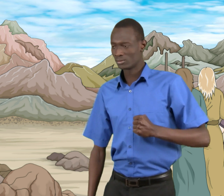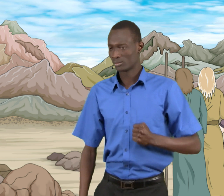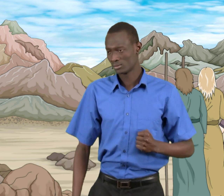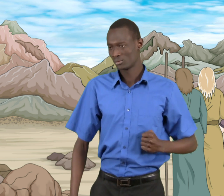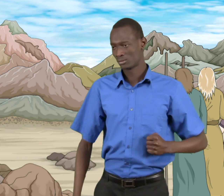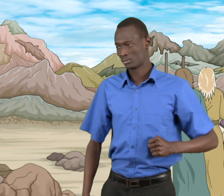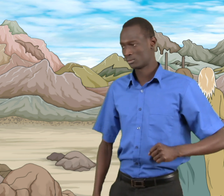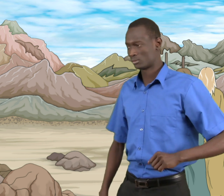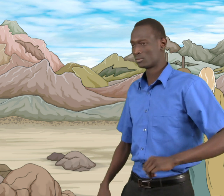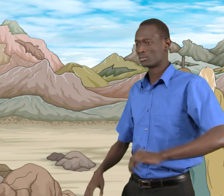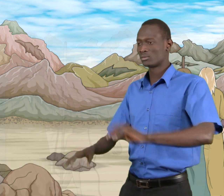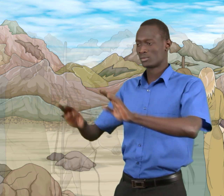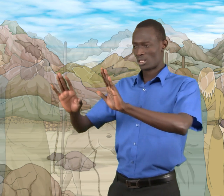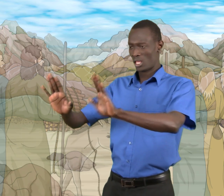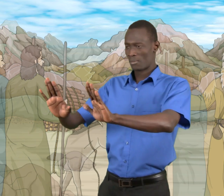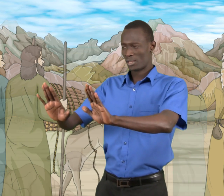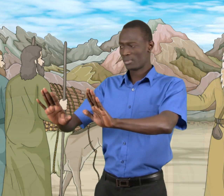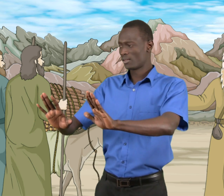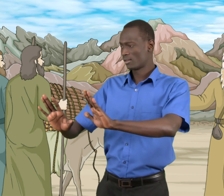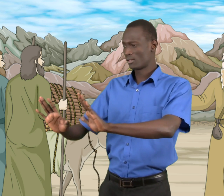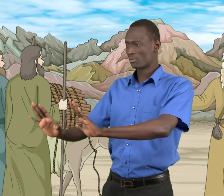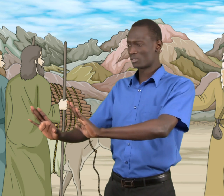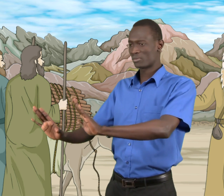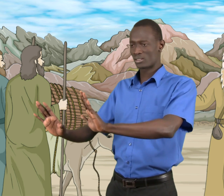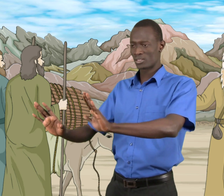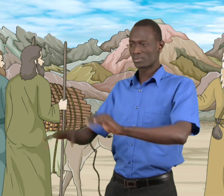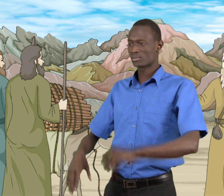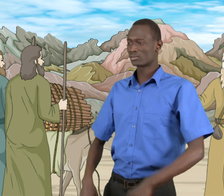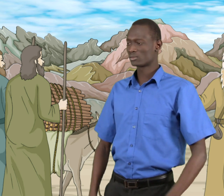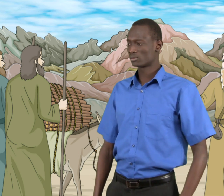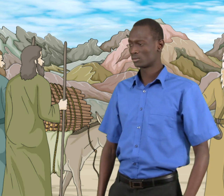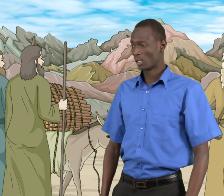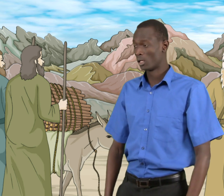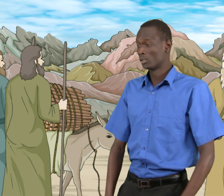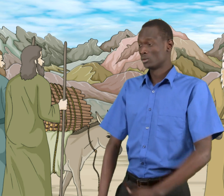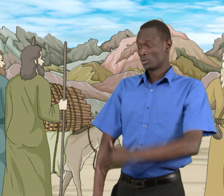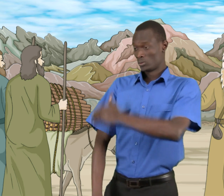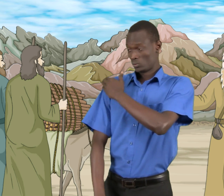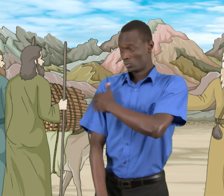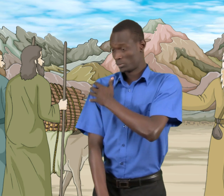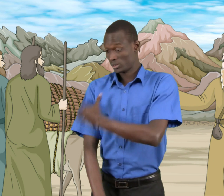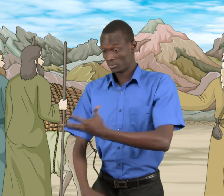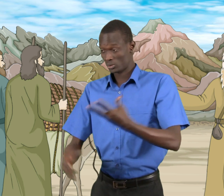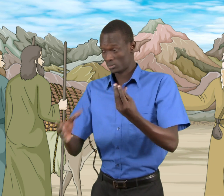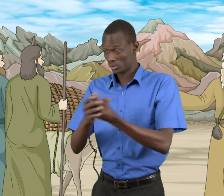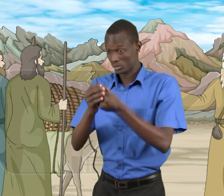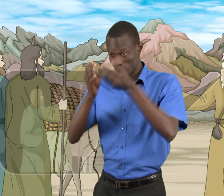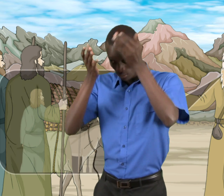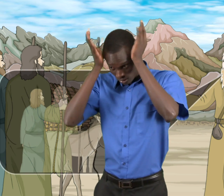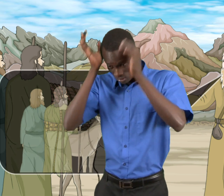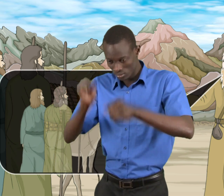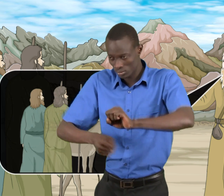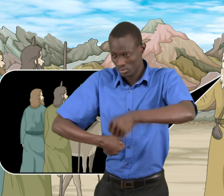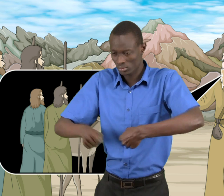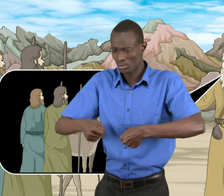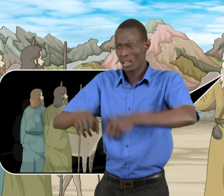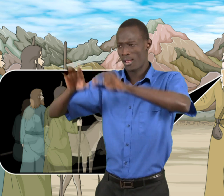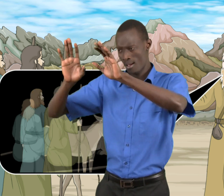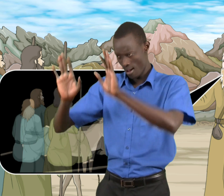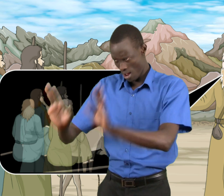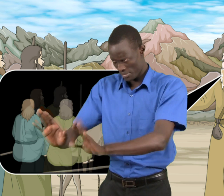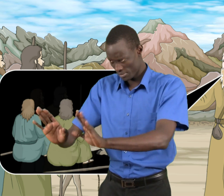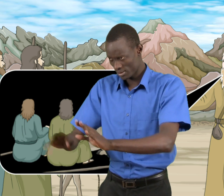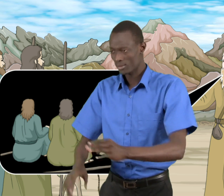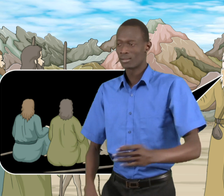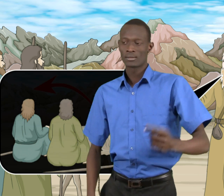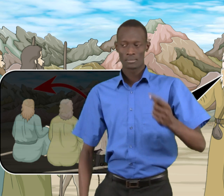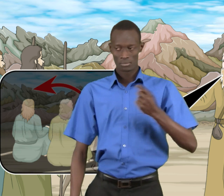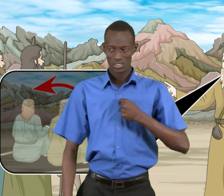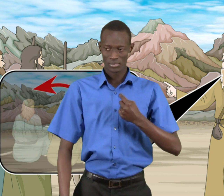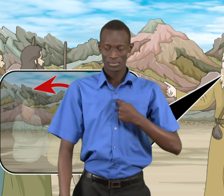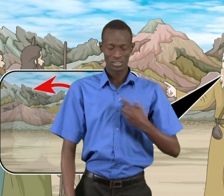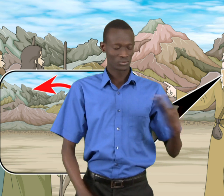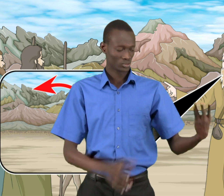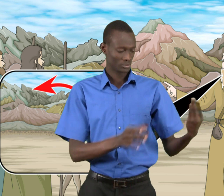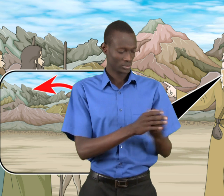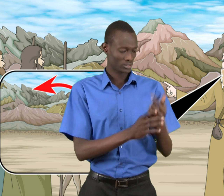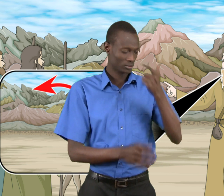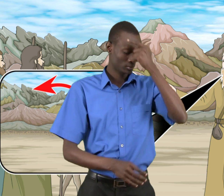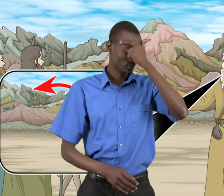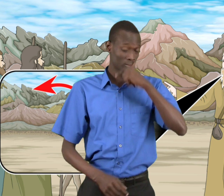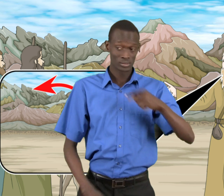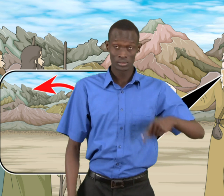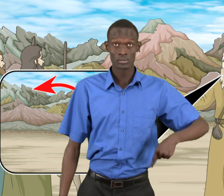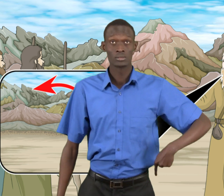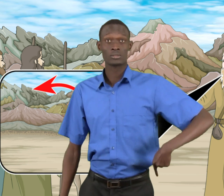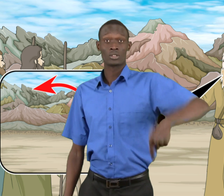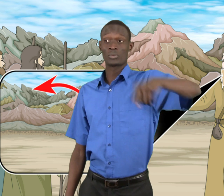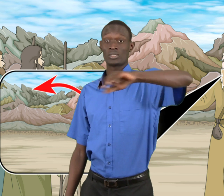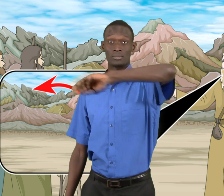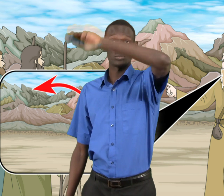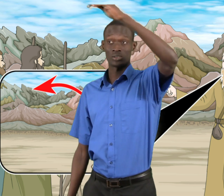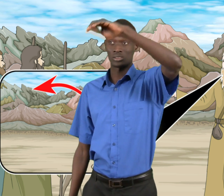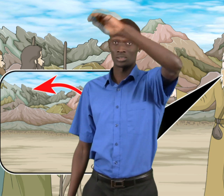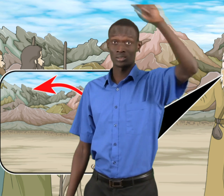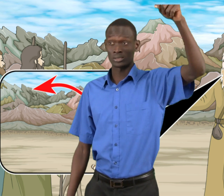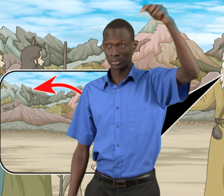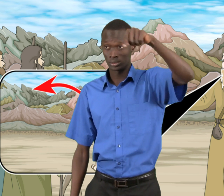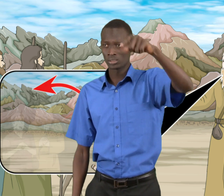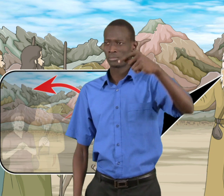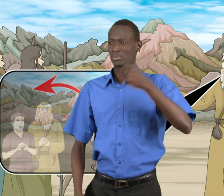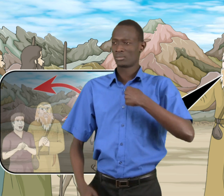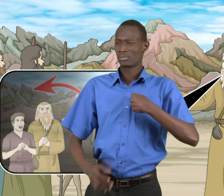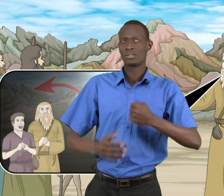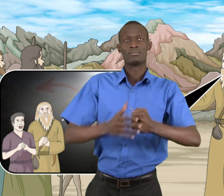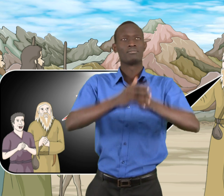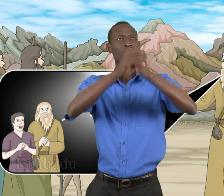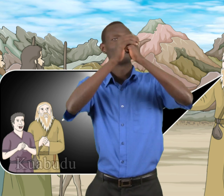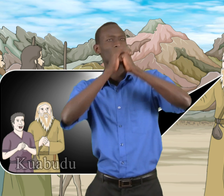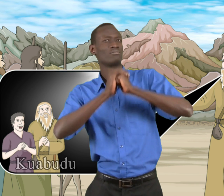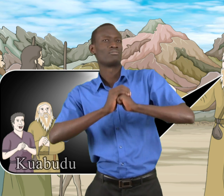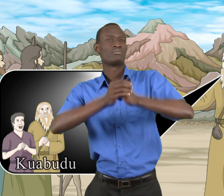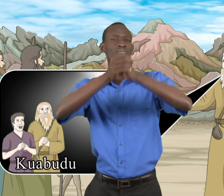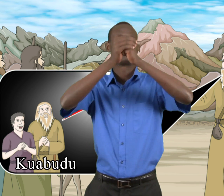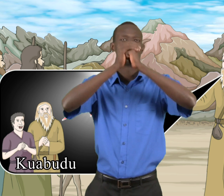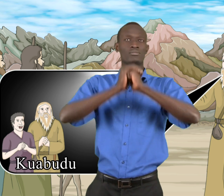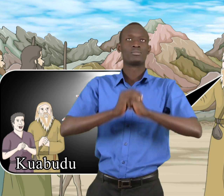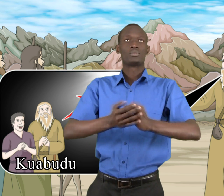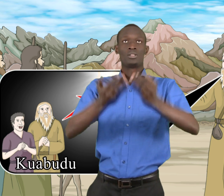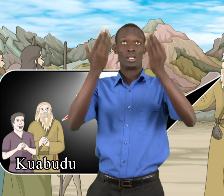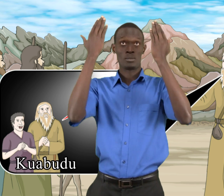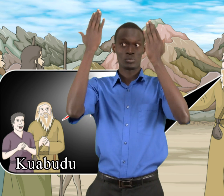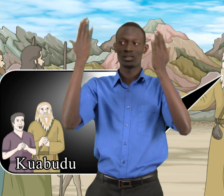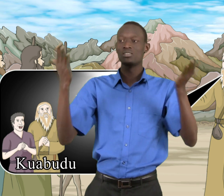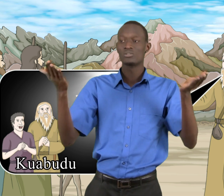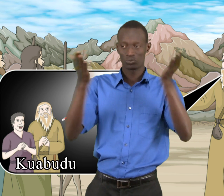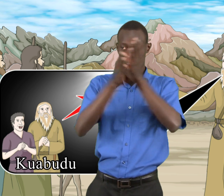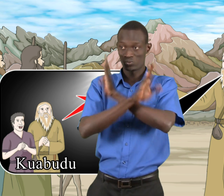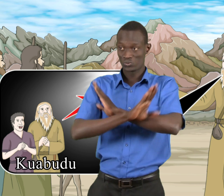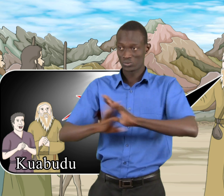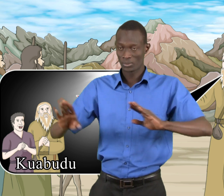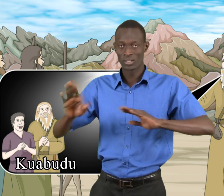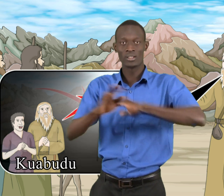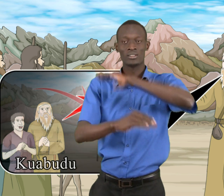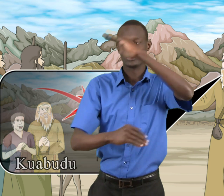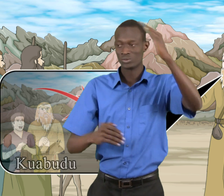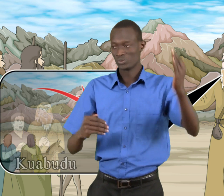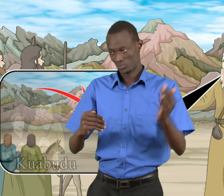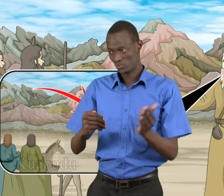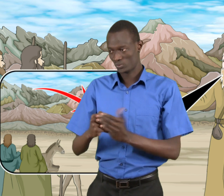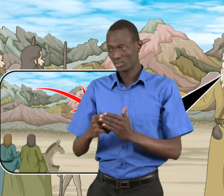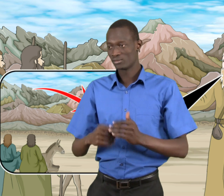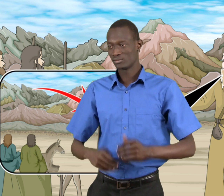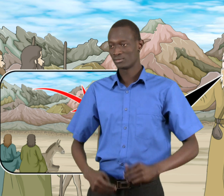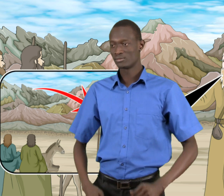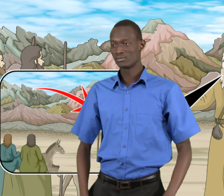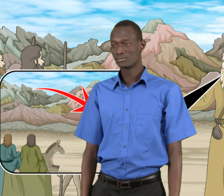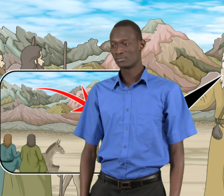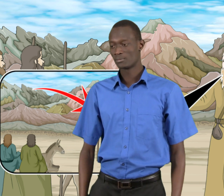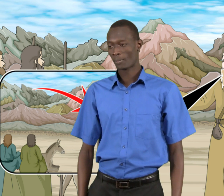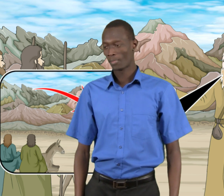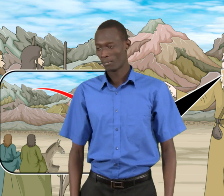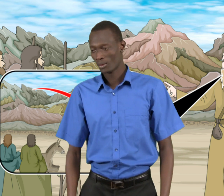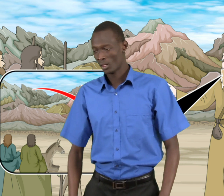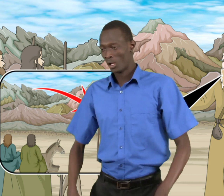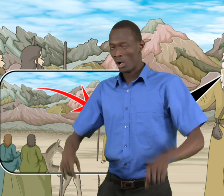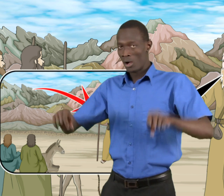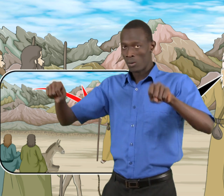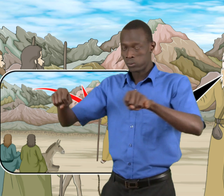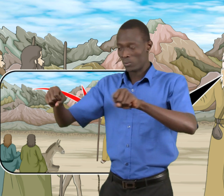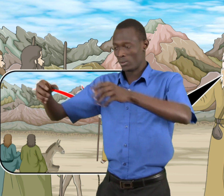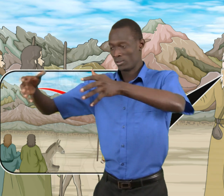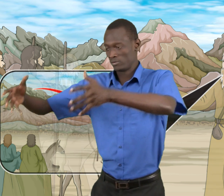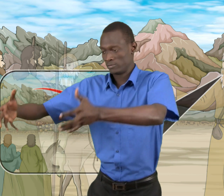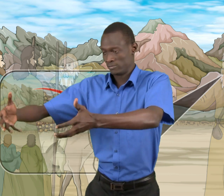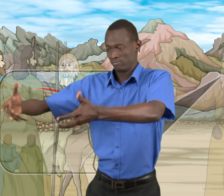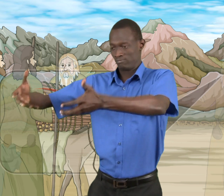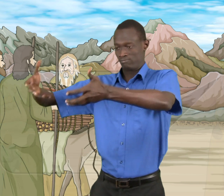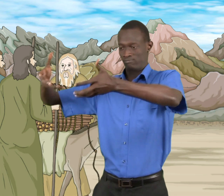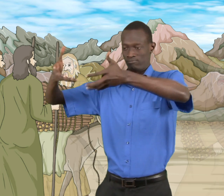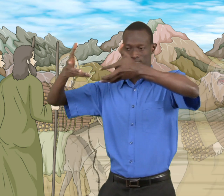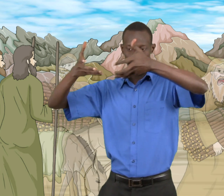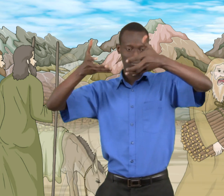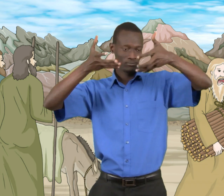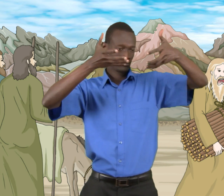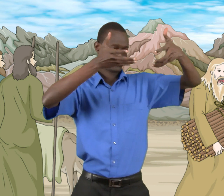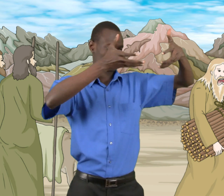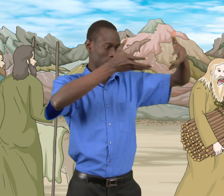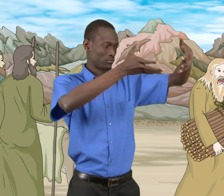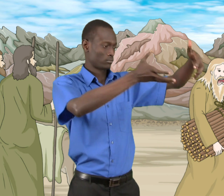“Stay here with the donkey,” Abraham told his servants. “The boy and I will go over there to worship, and then we will return to you.”